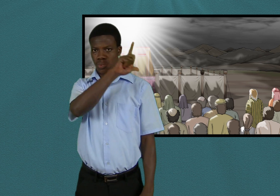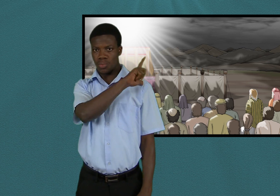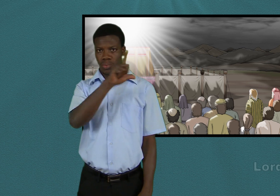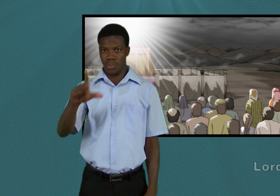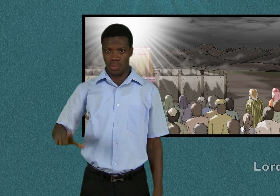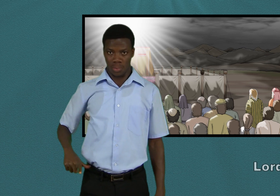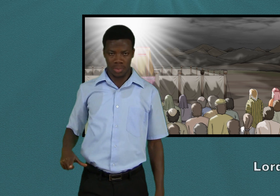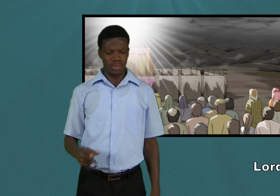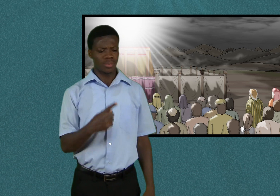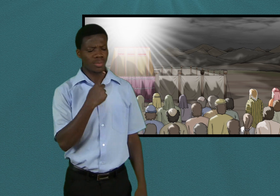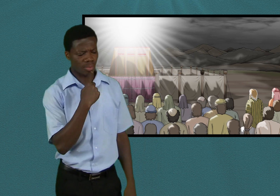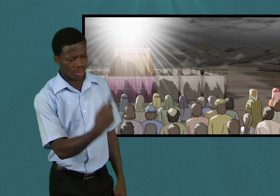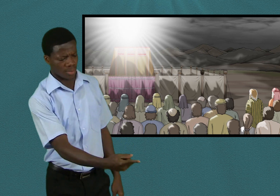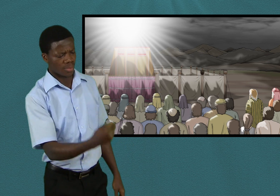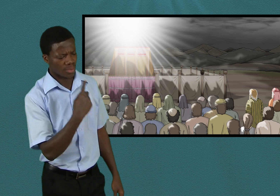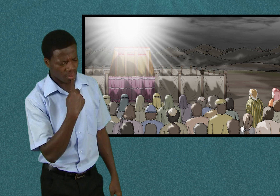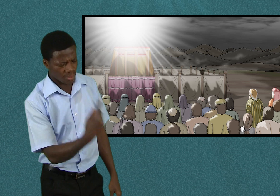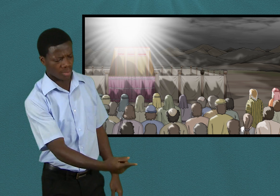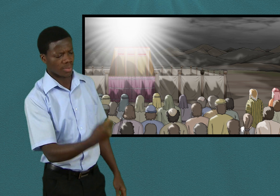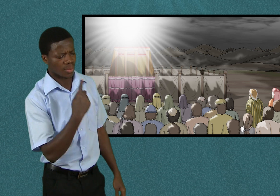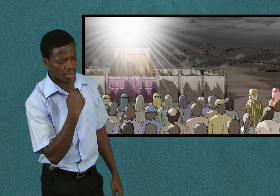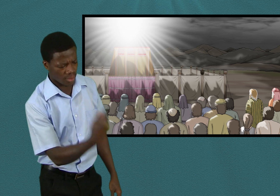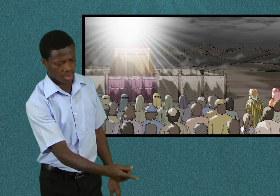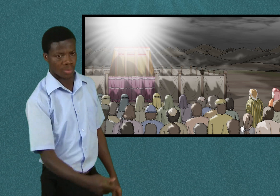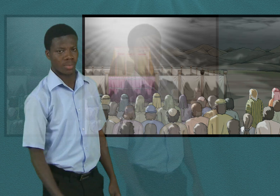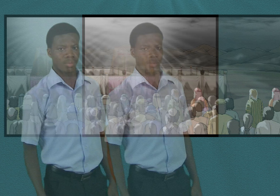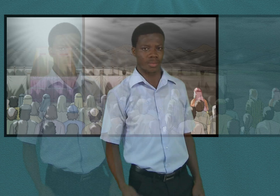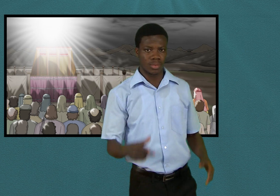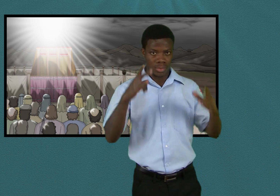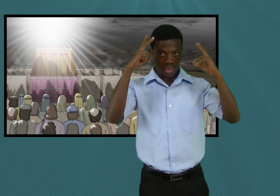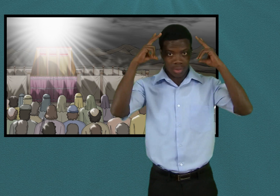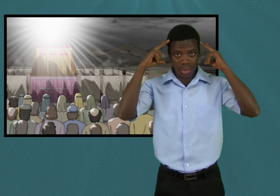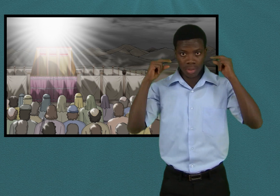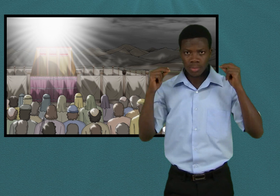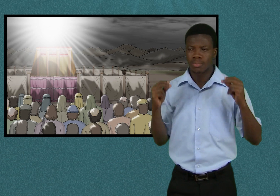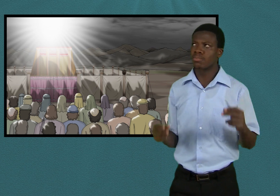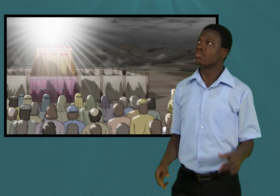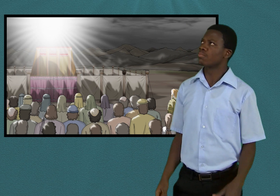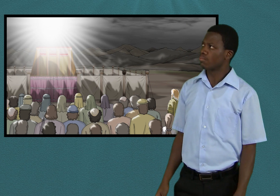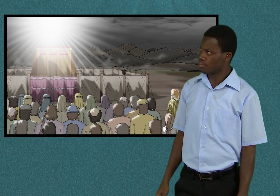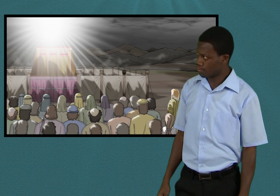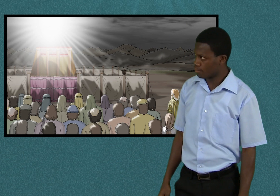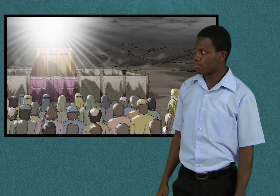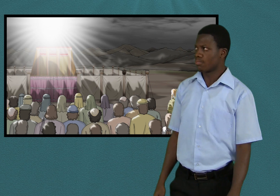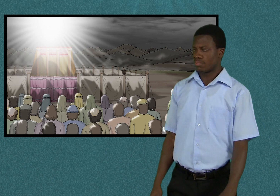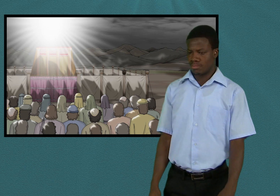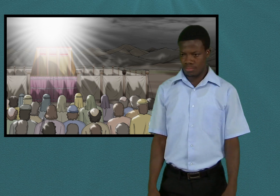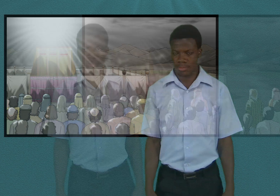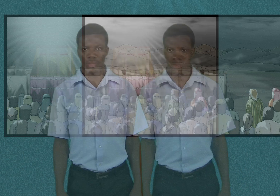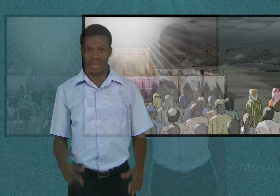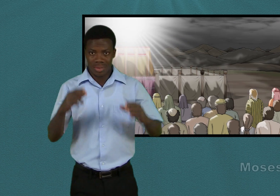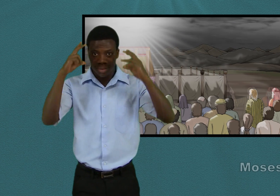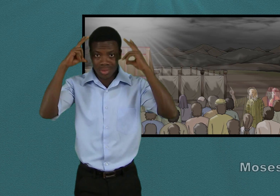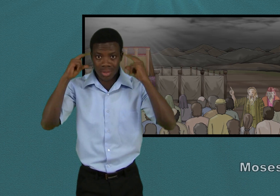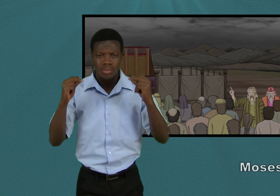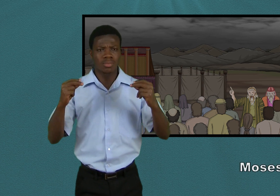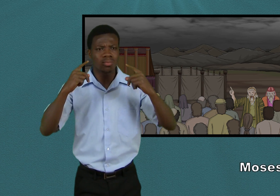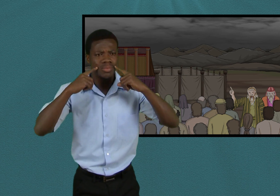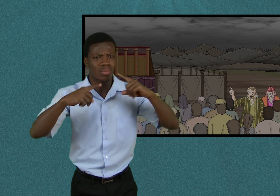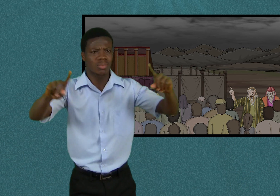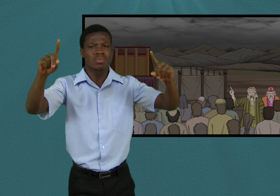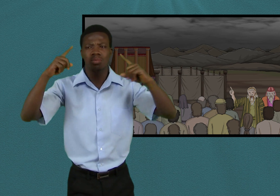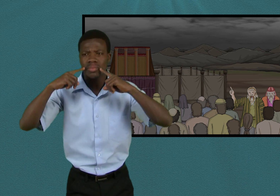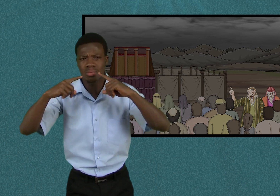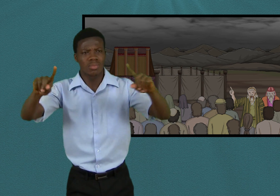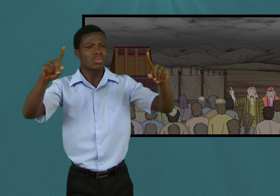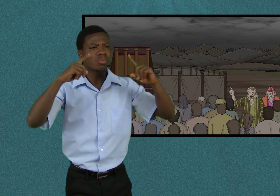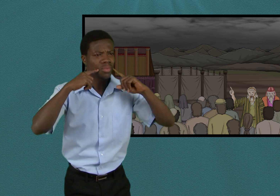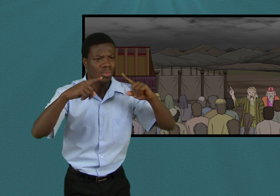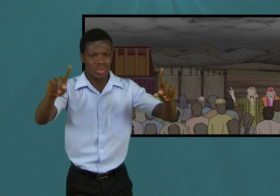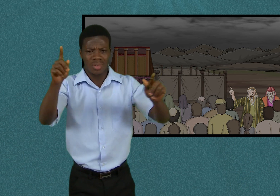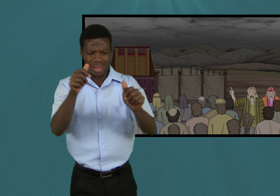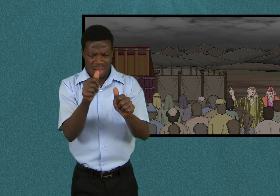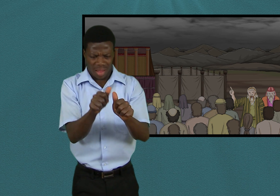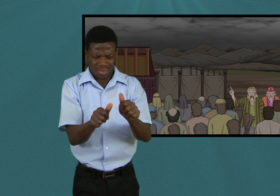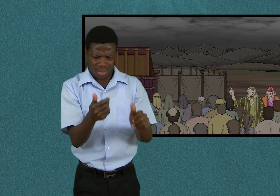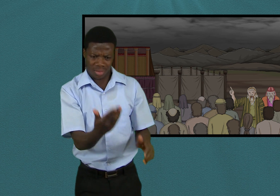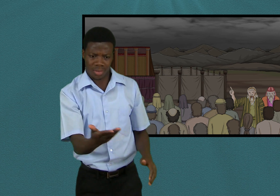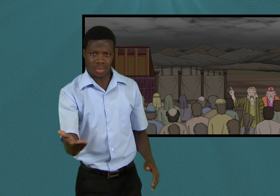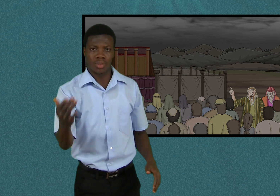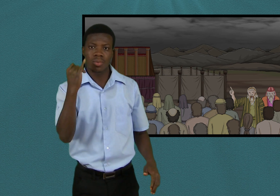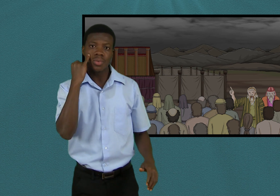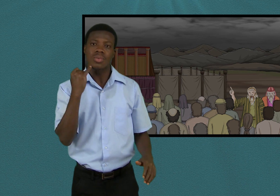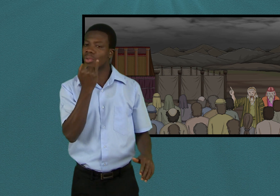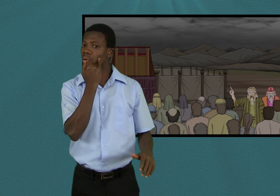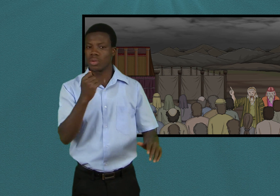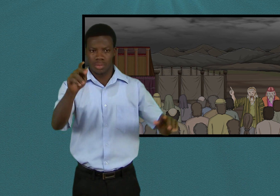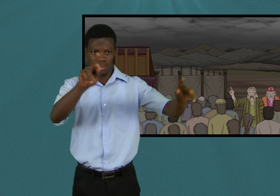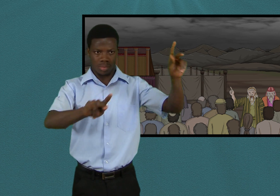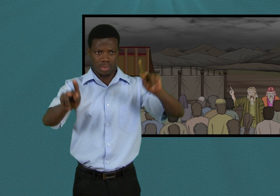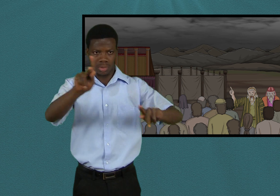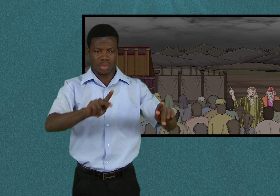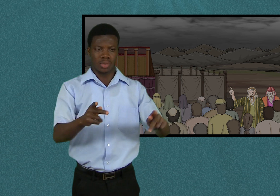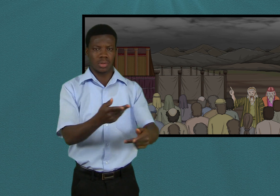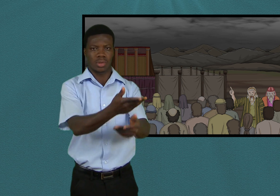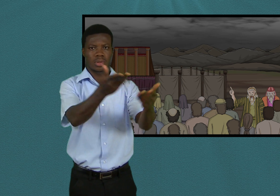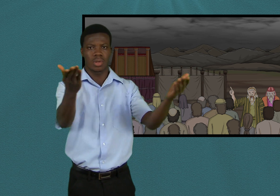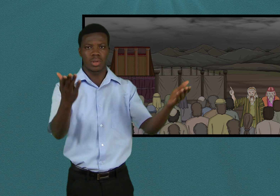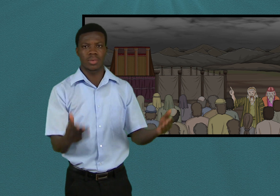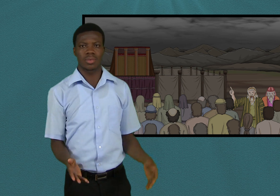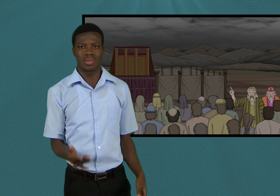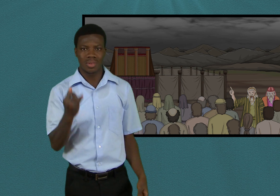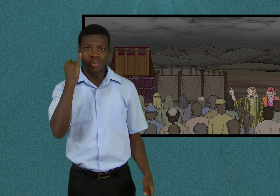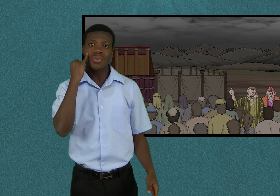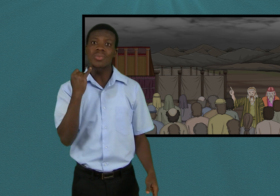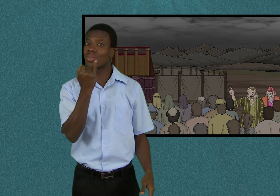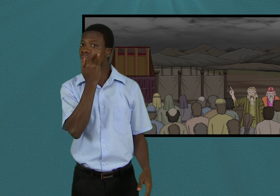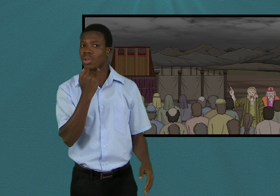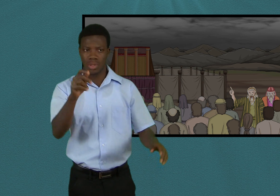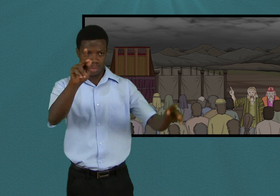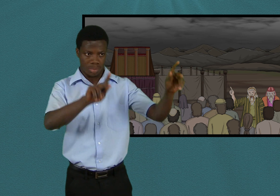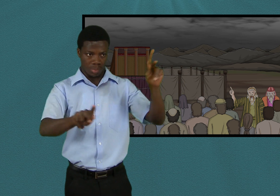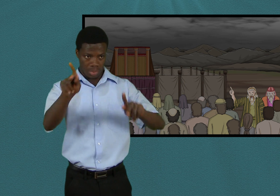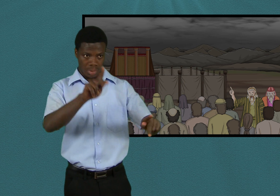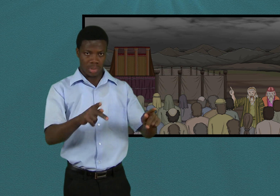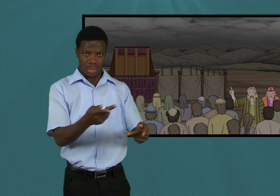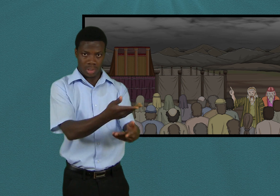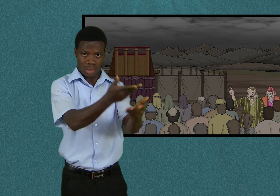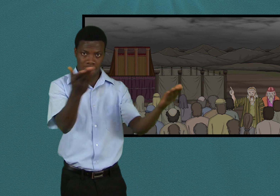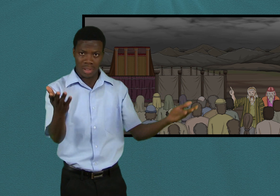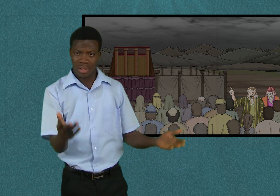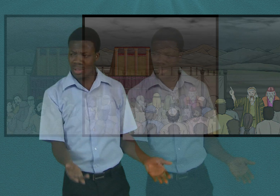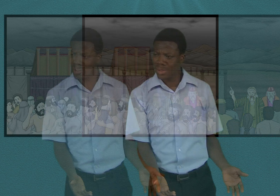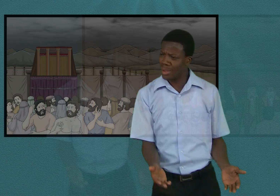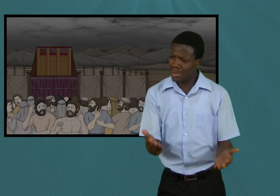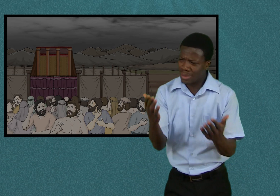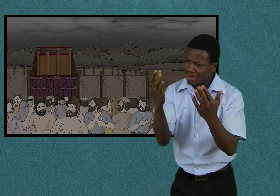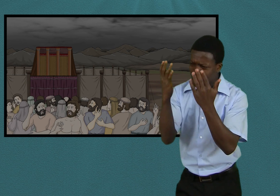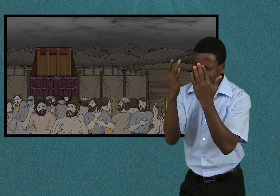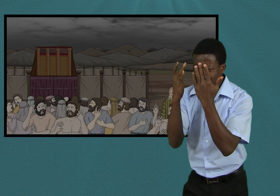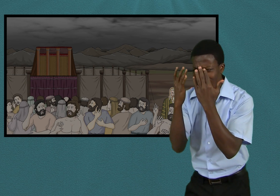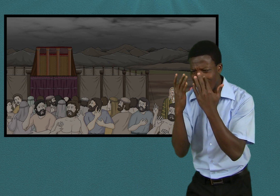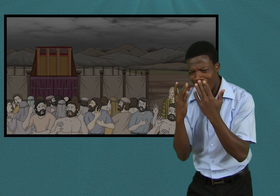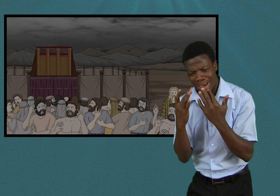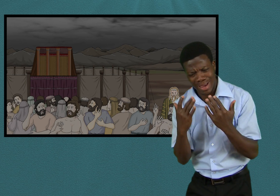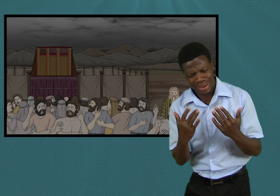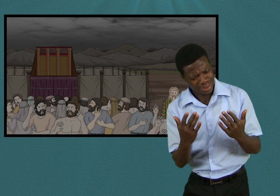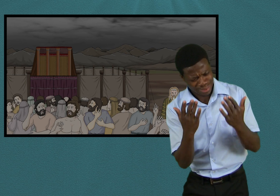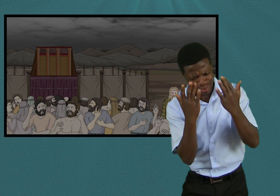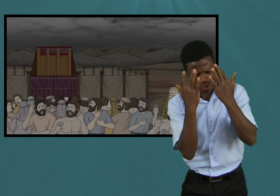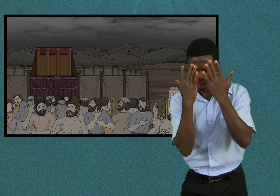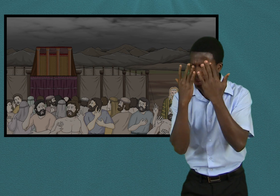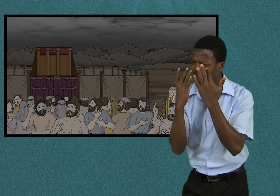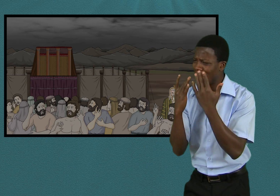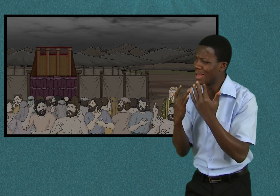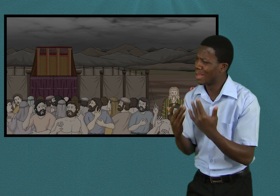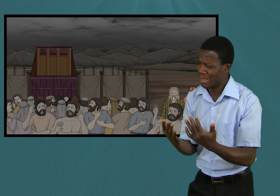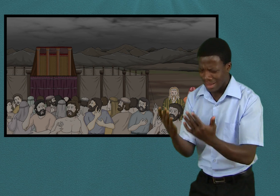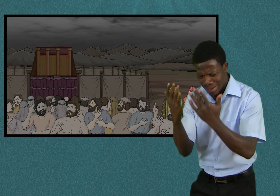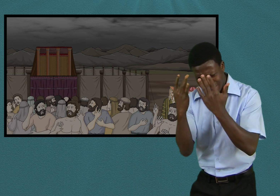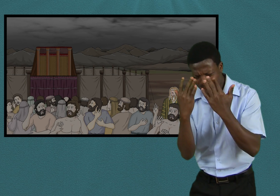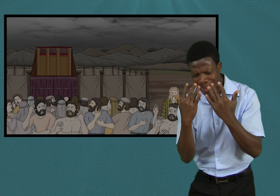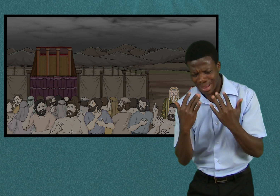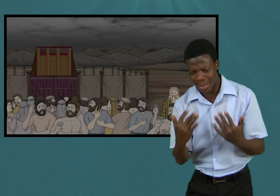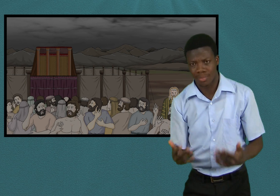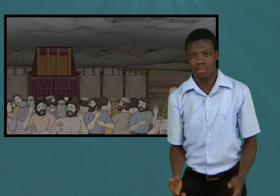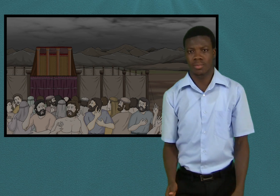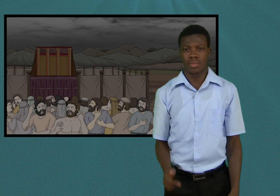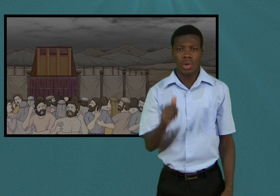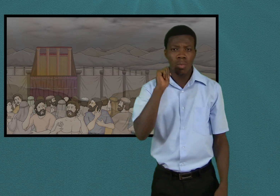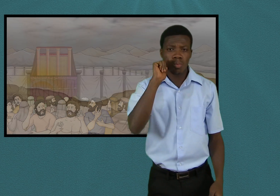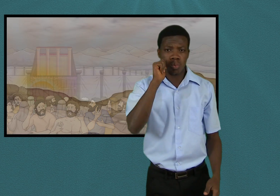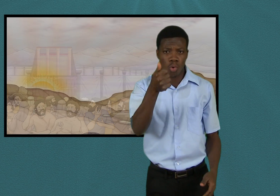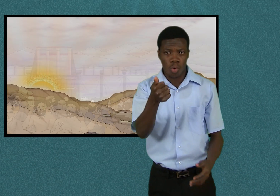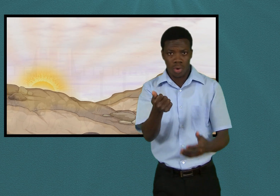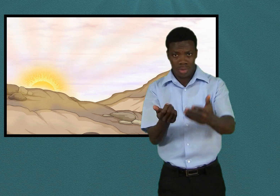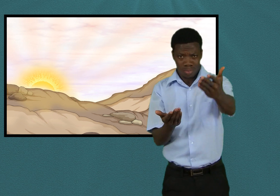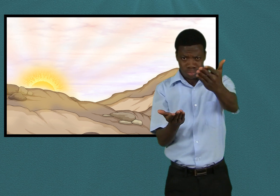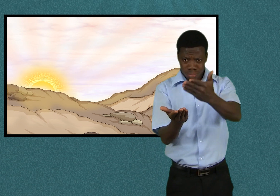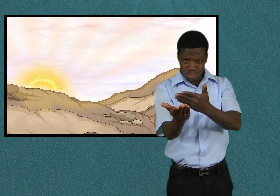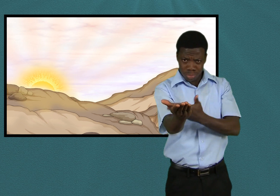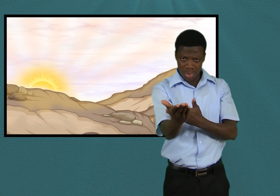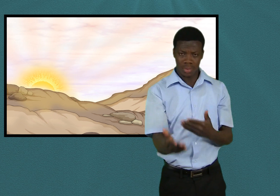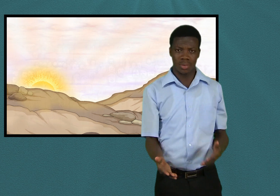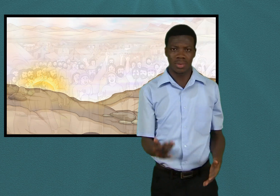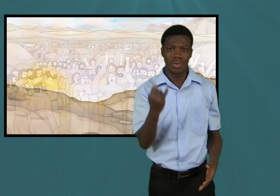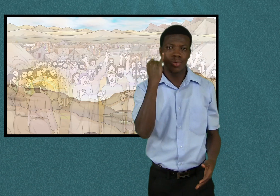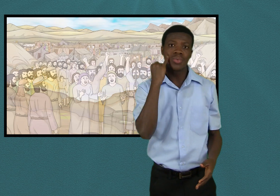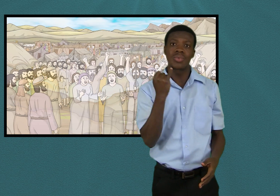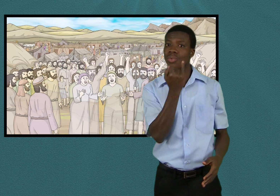And when Moses relayed these words to all the Israelites, the people mourned bitterly.